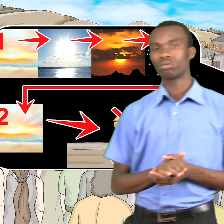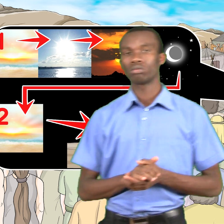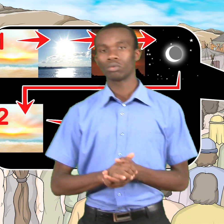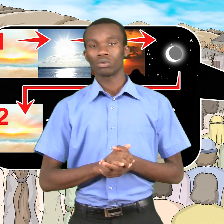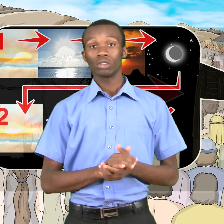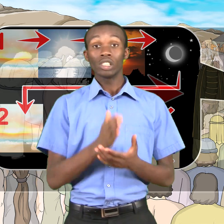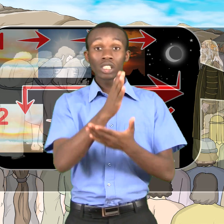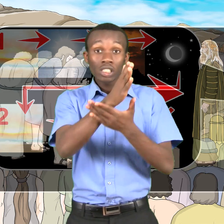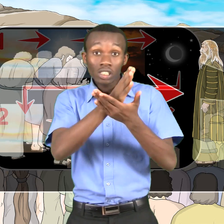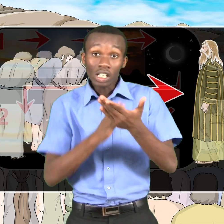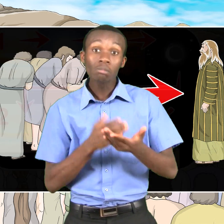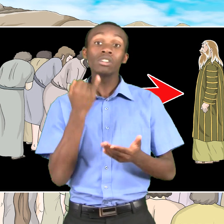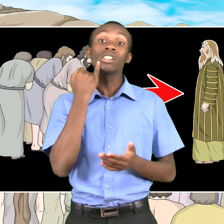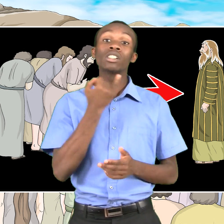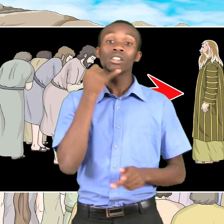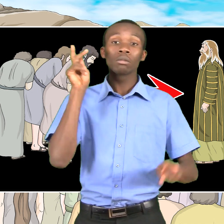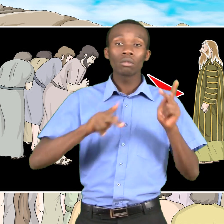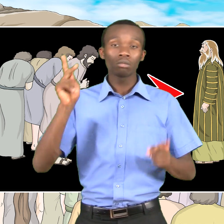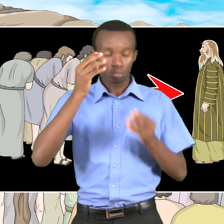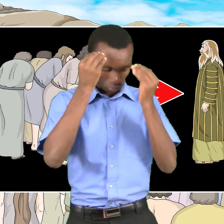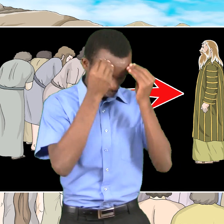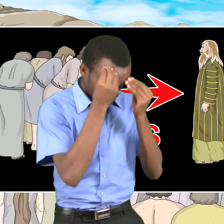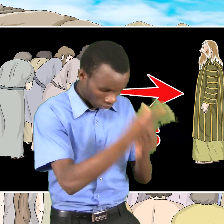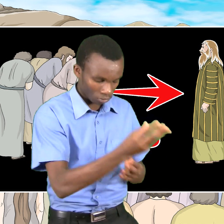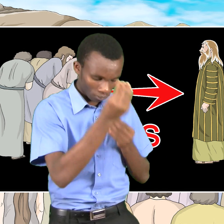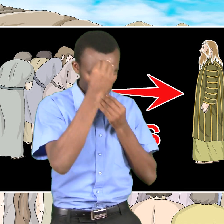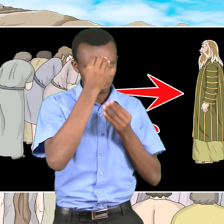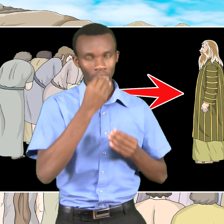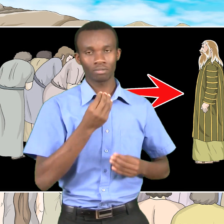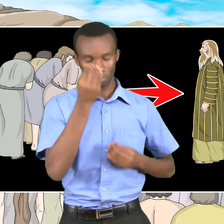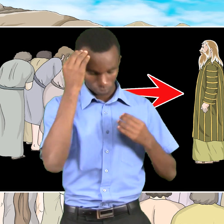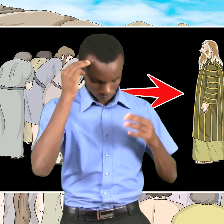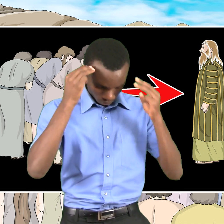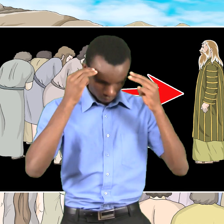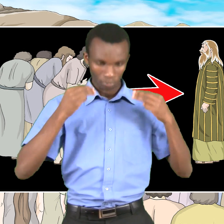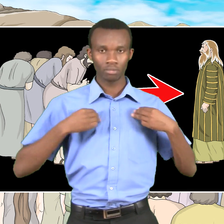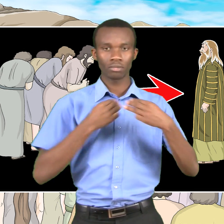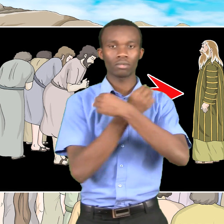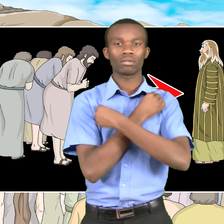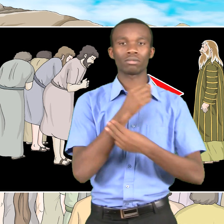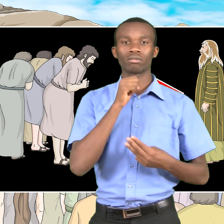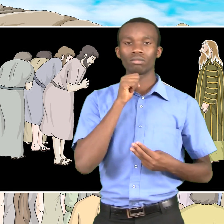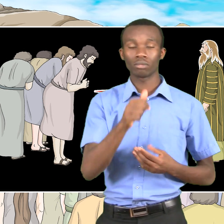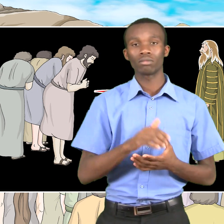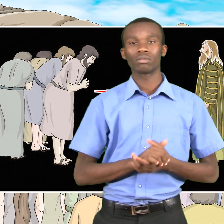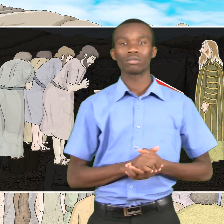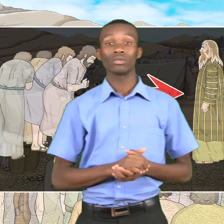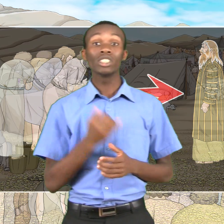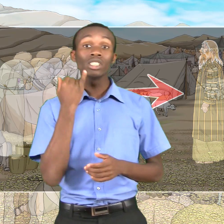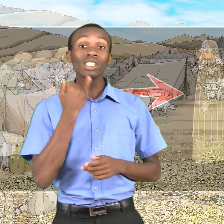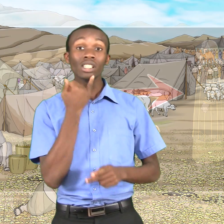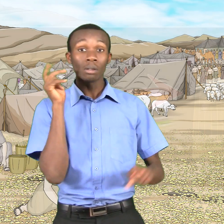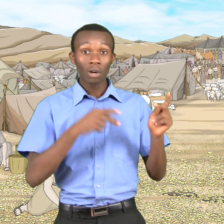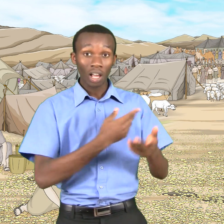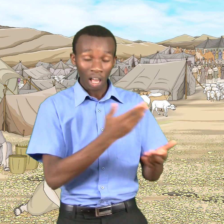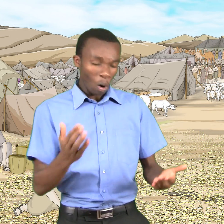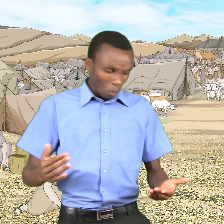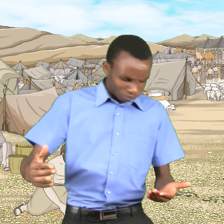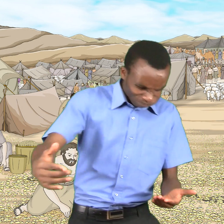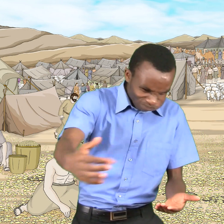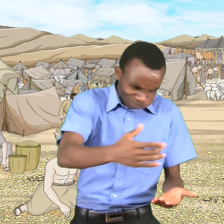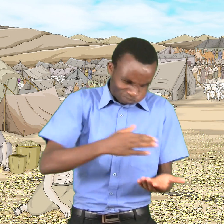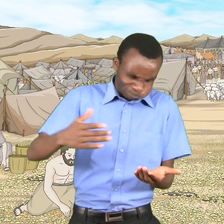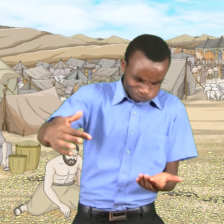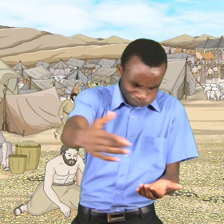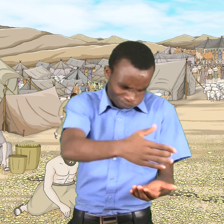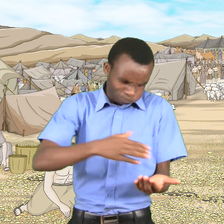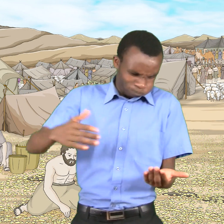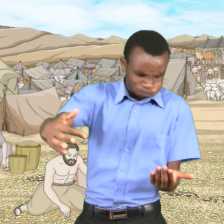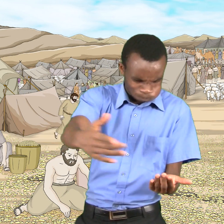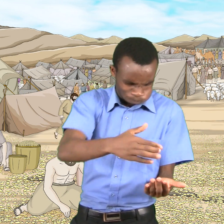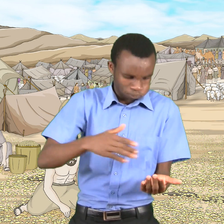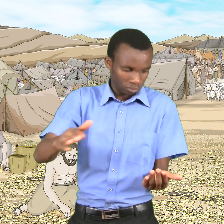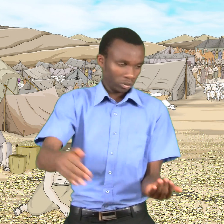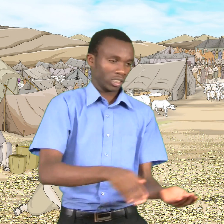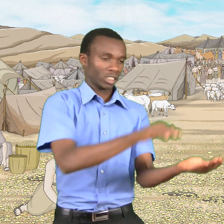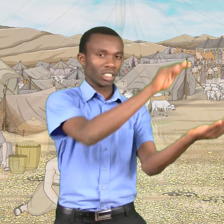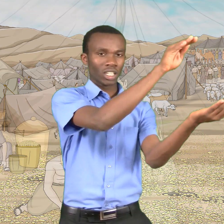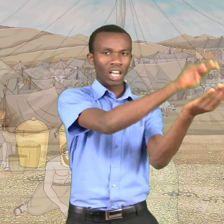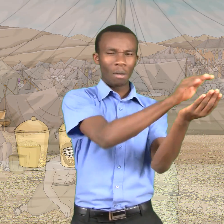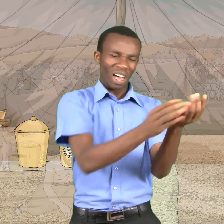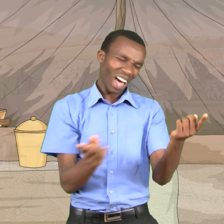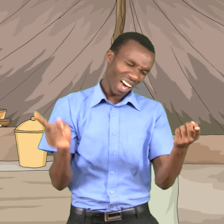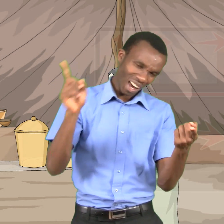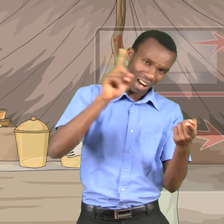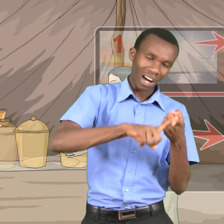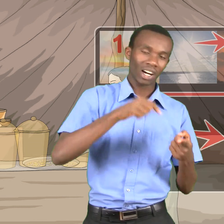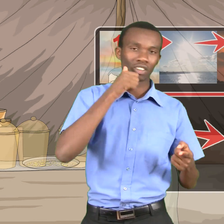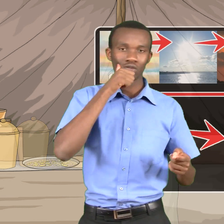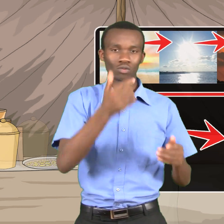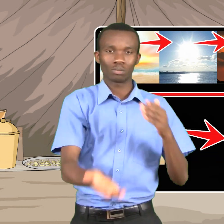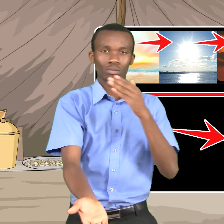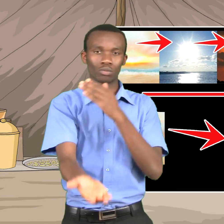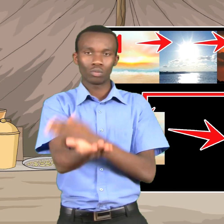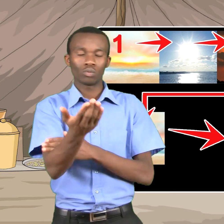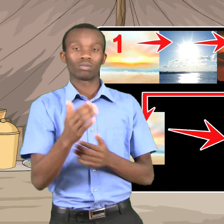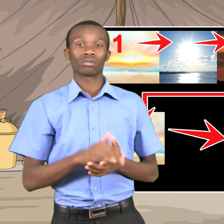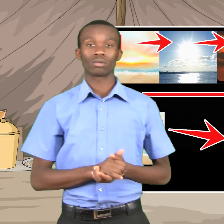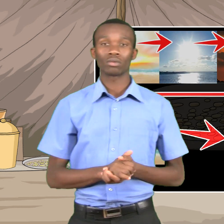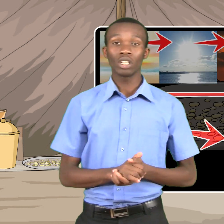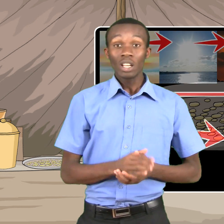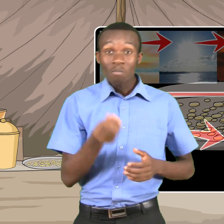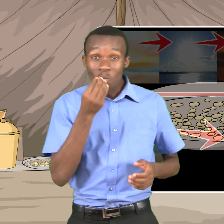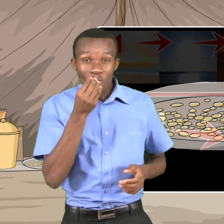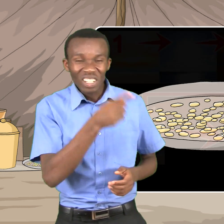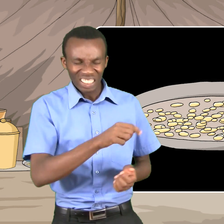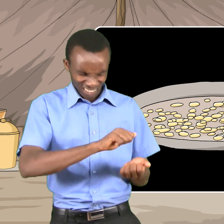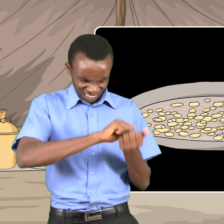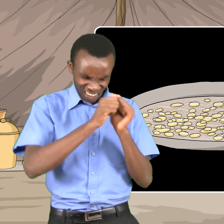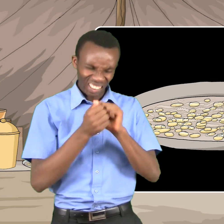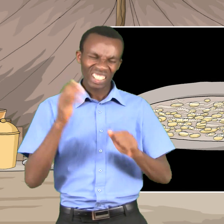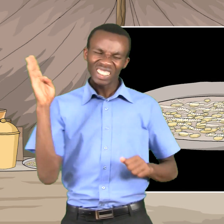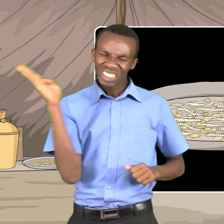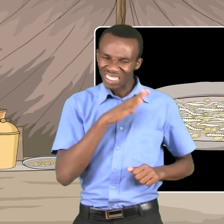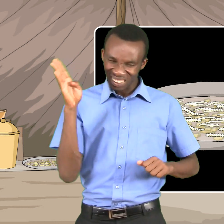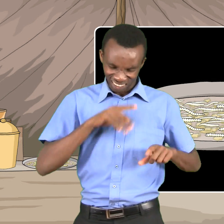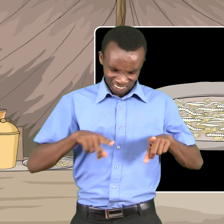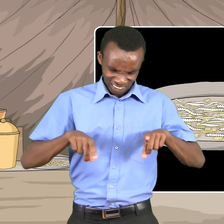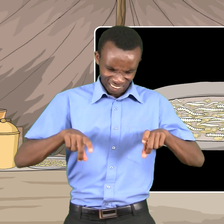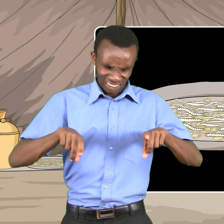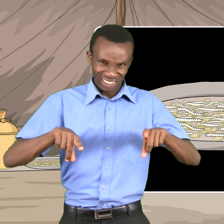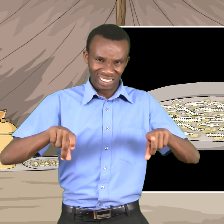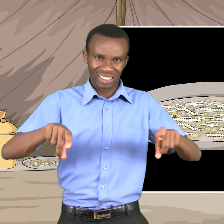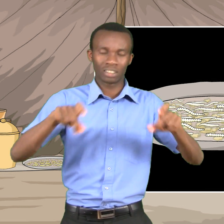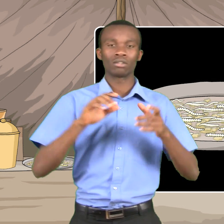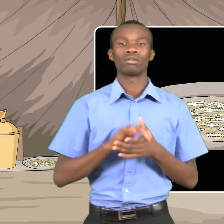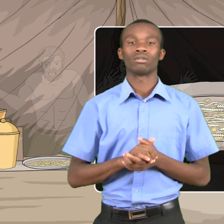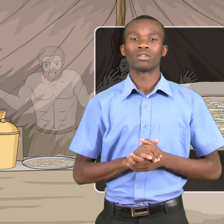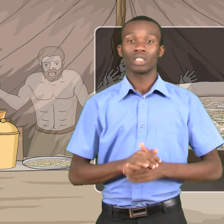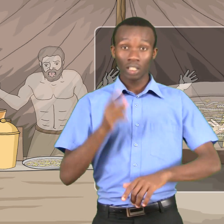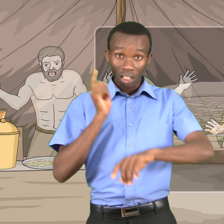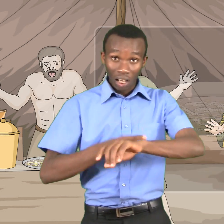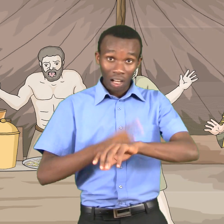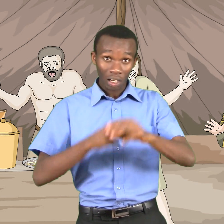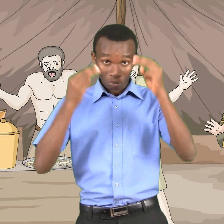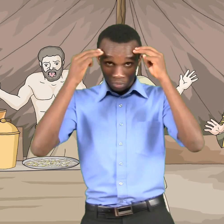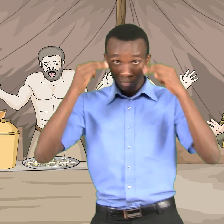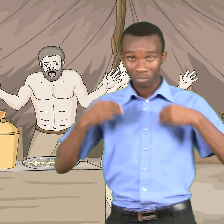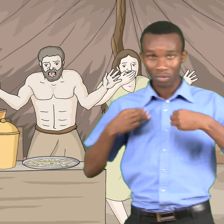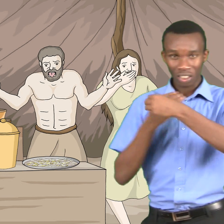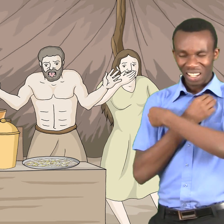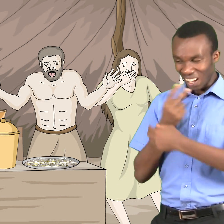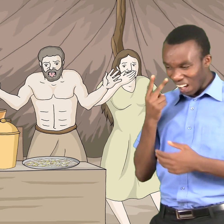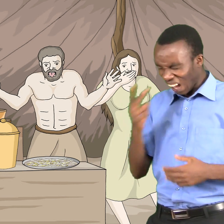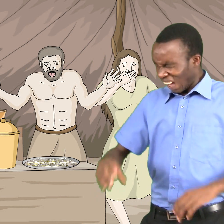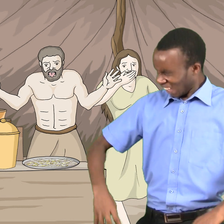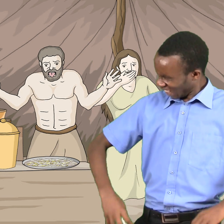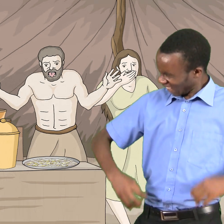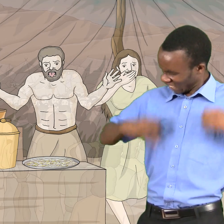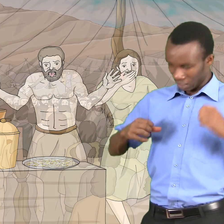But they did not listen to Moses; some people left part of it until morning, and it became infested with maggots and began to smell.